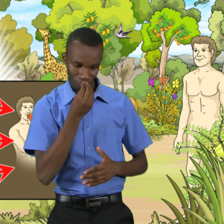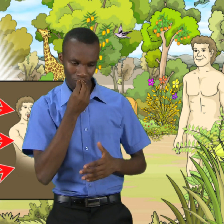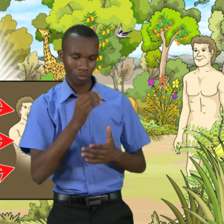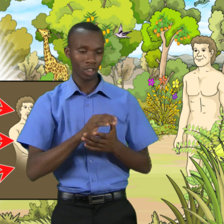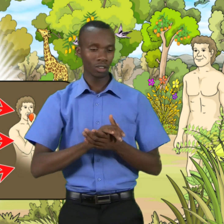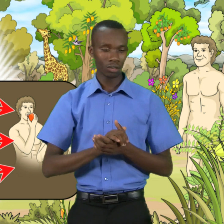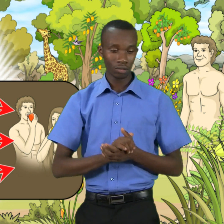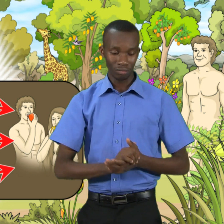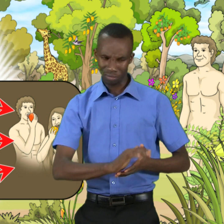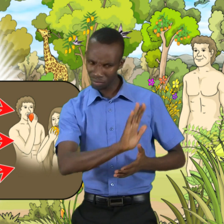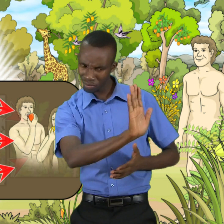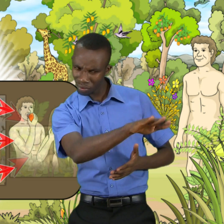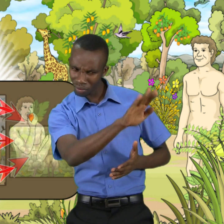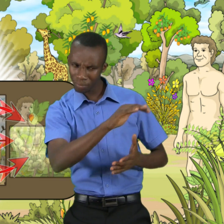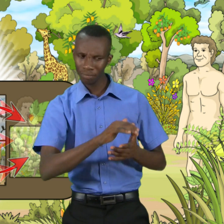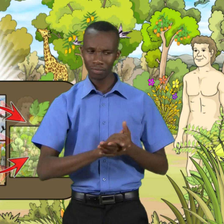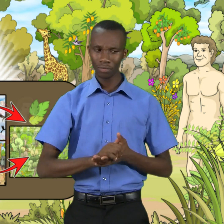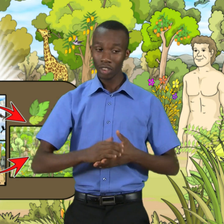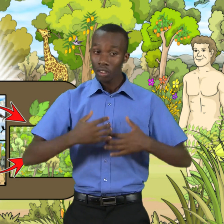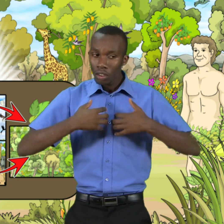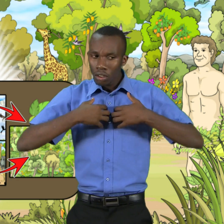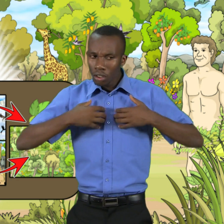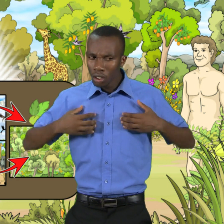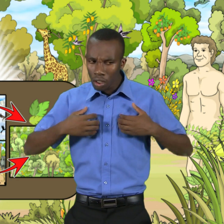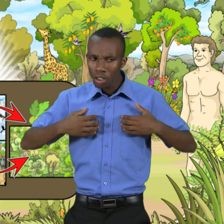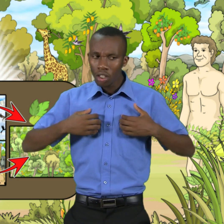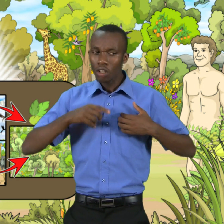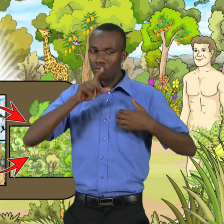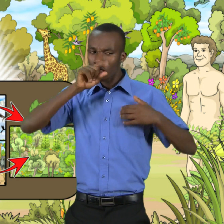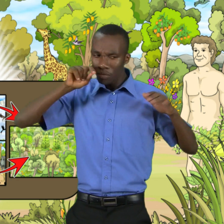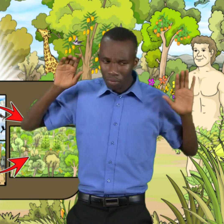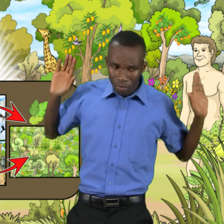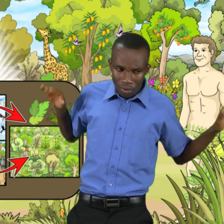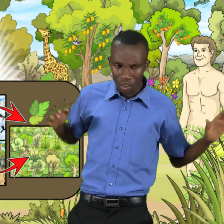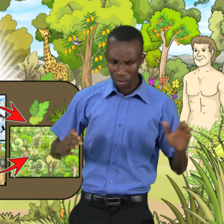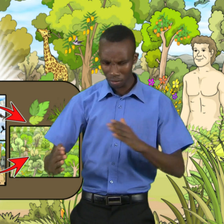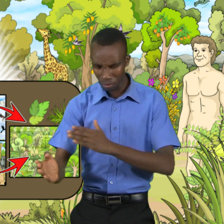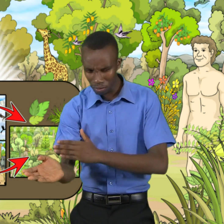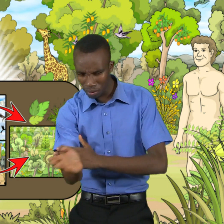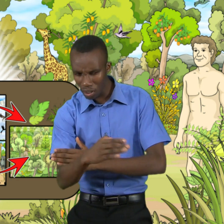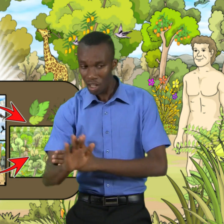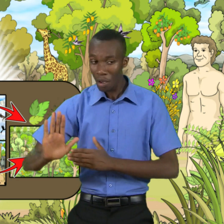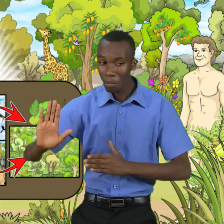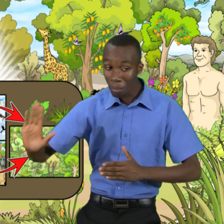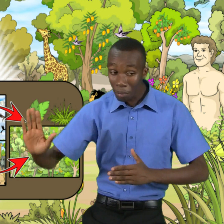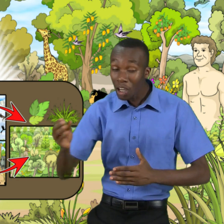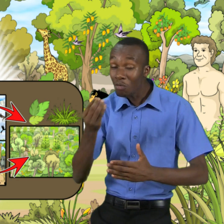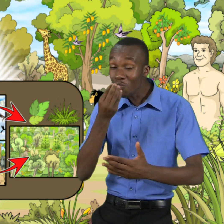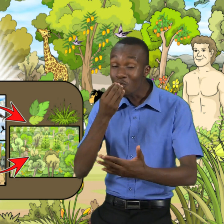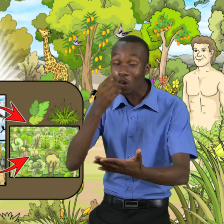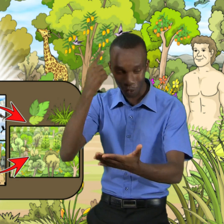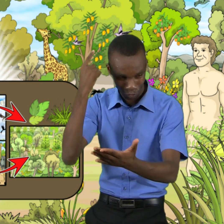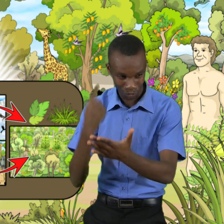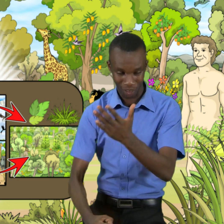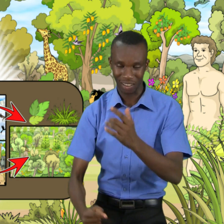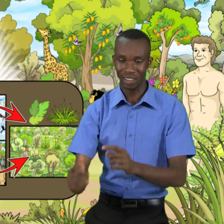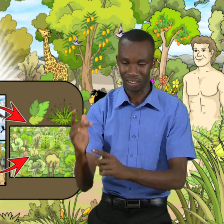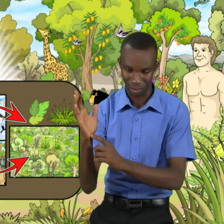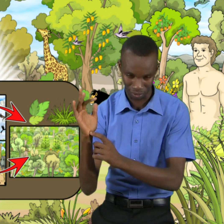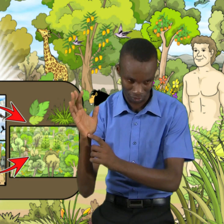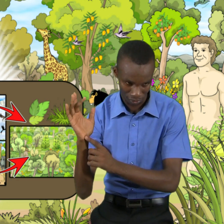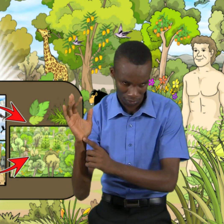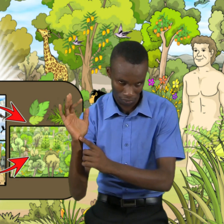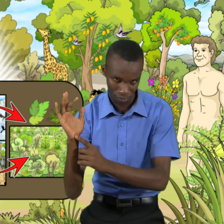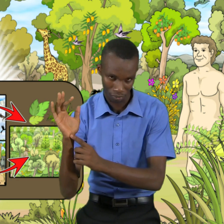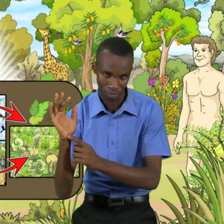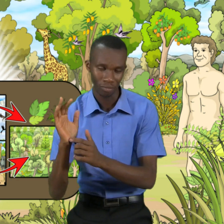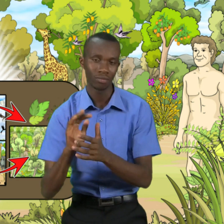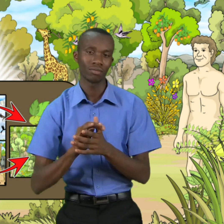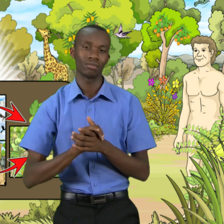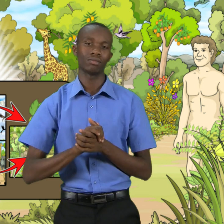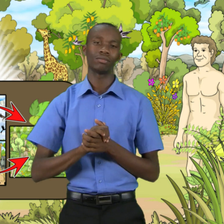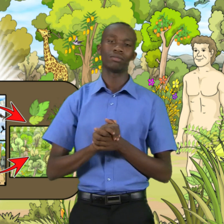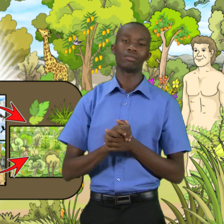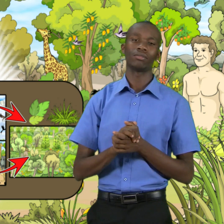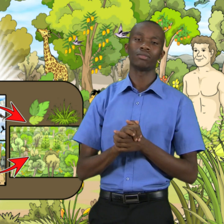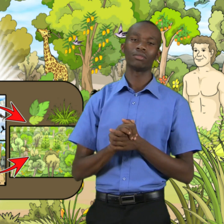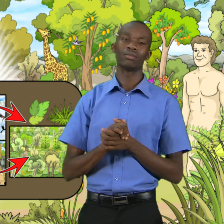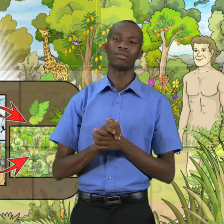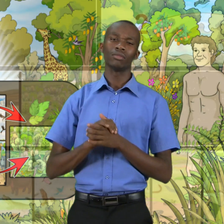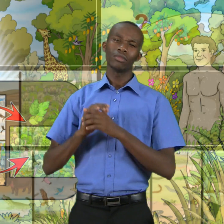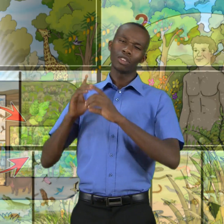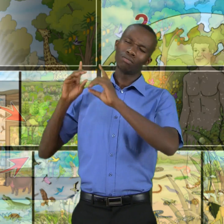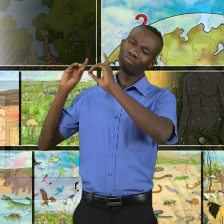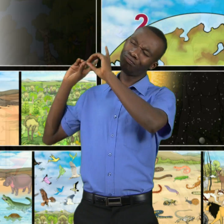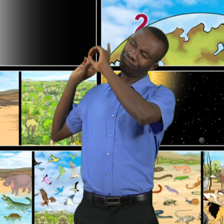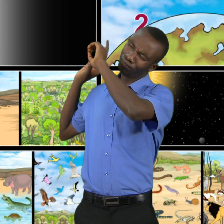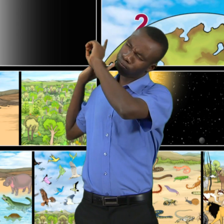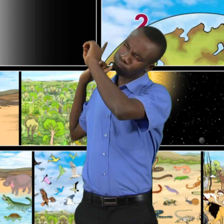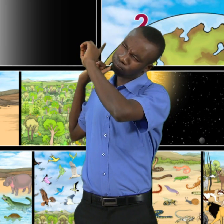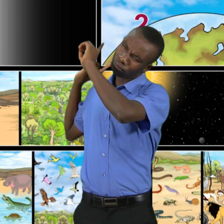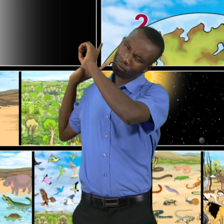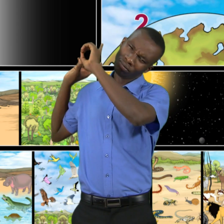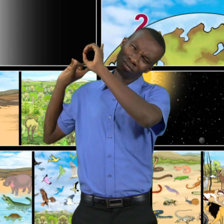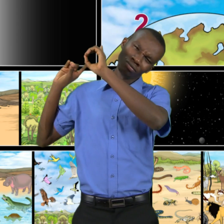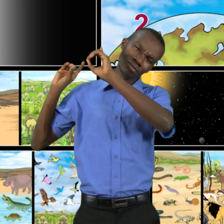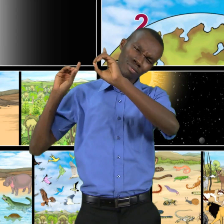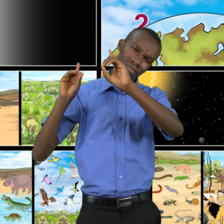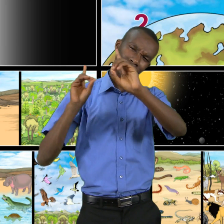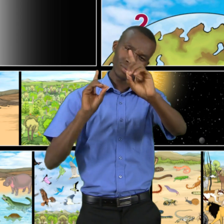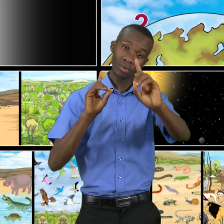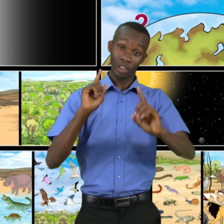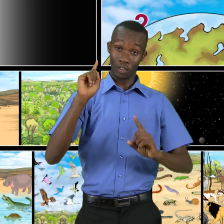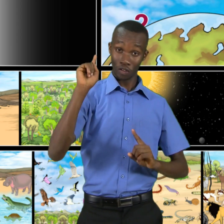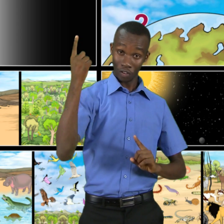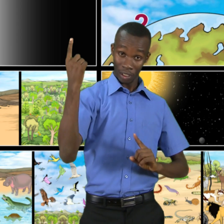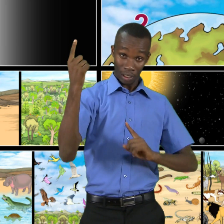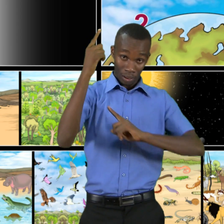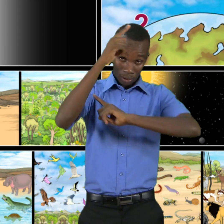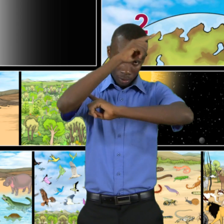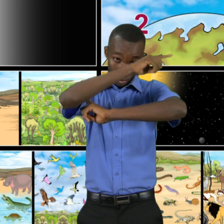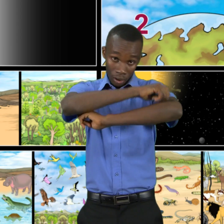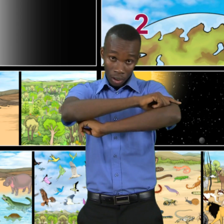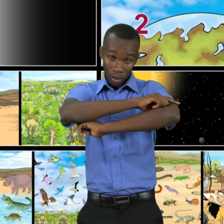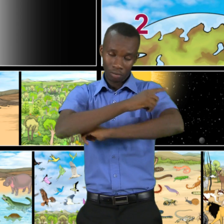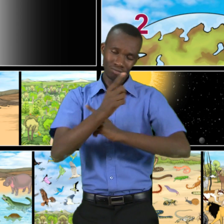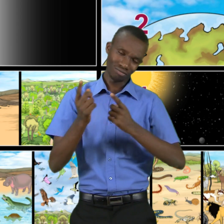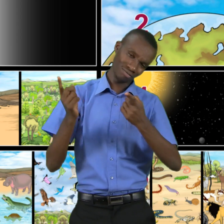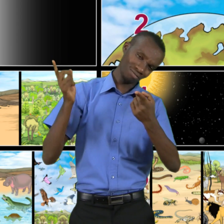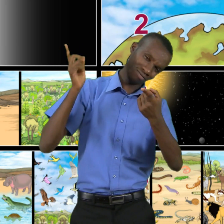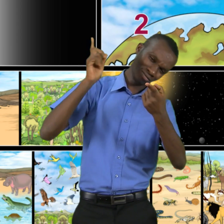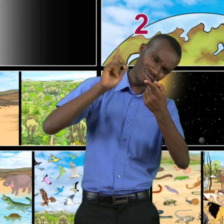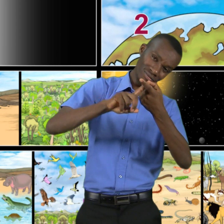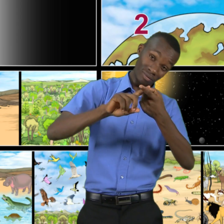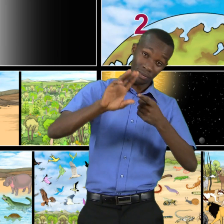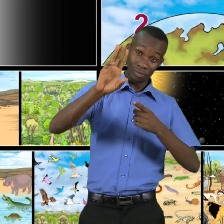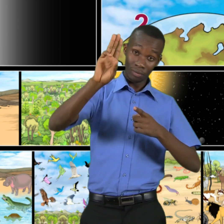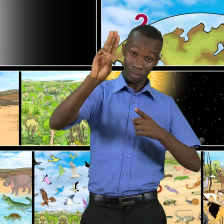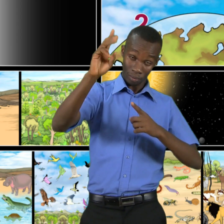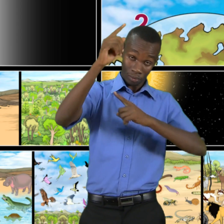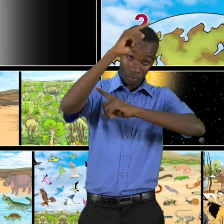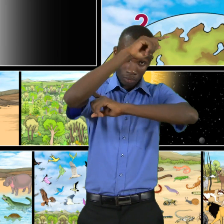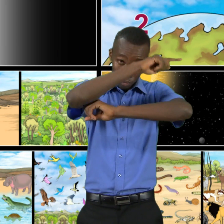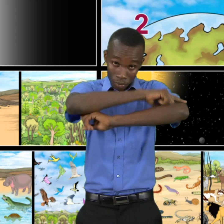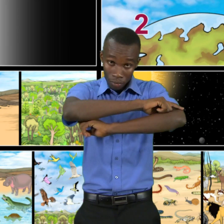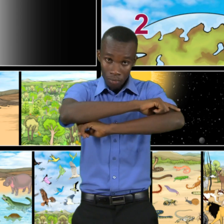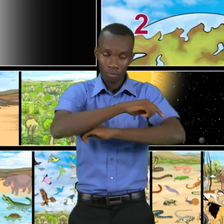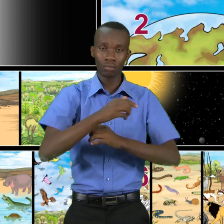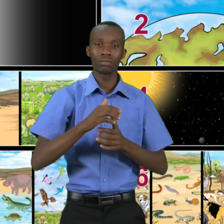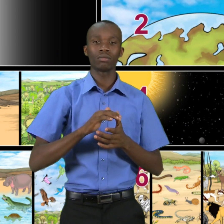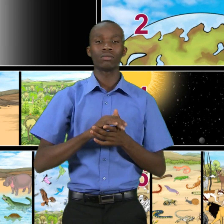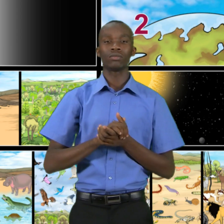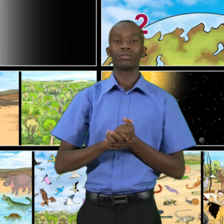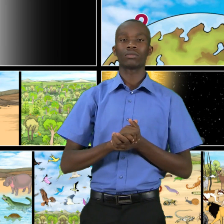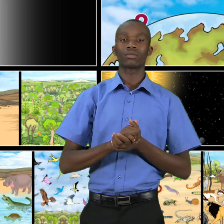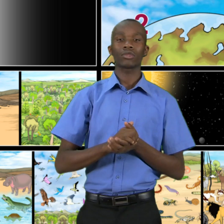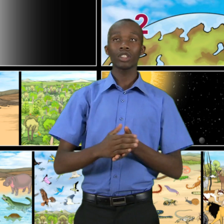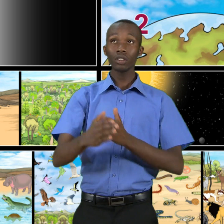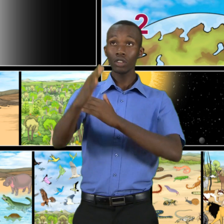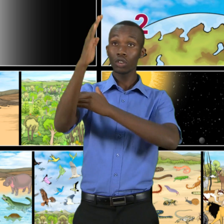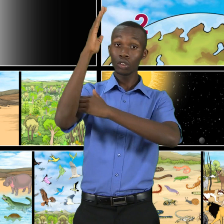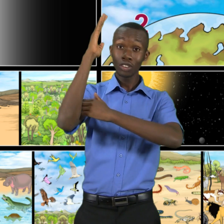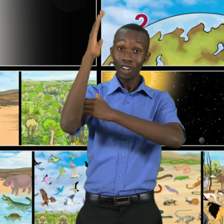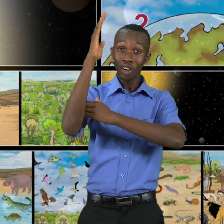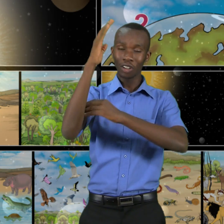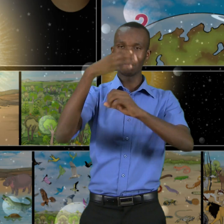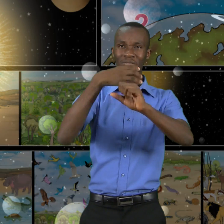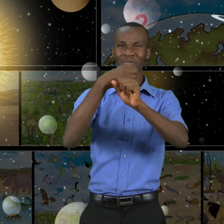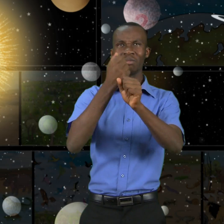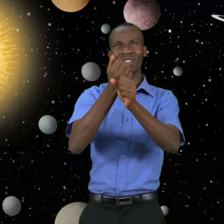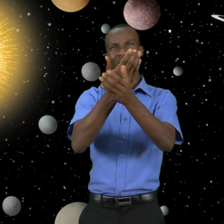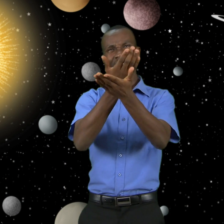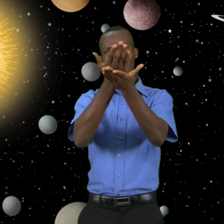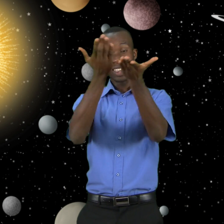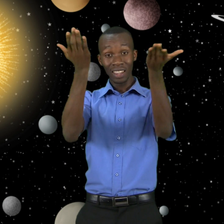And to every beast of the earth and every bird of the air and every creature that crawls upon the earth—everything that has the breath of life in it—I have given every green plant for food.” And it was so. And God looked upon all that He had made, and indeed, it was very good. And there was evening, and there was morning—the sixth day.